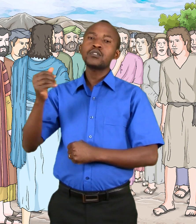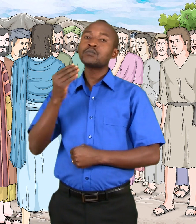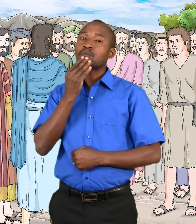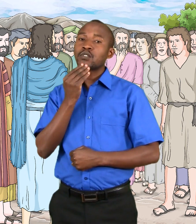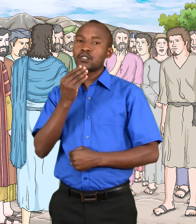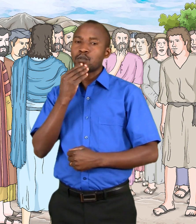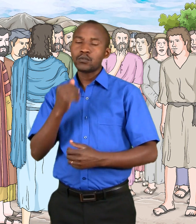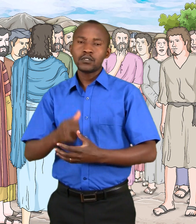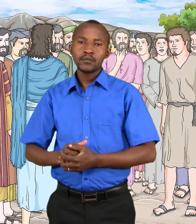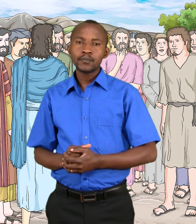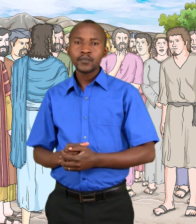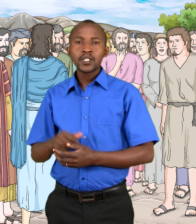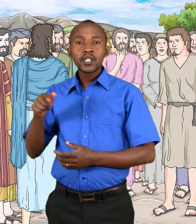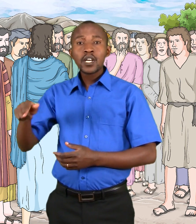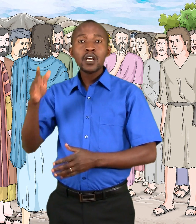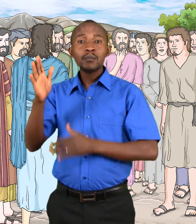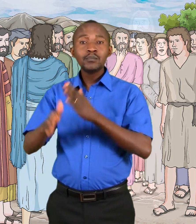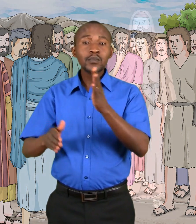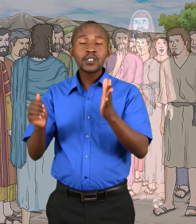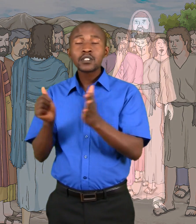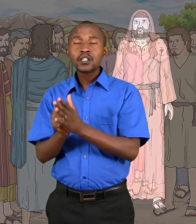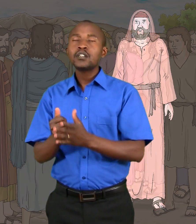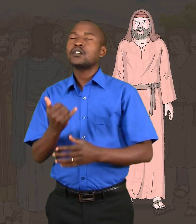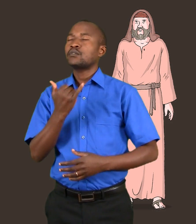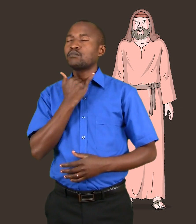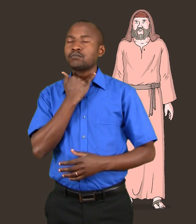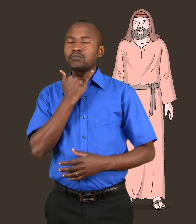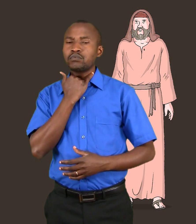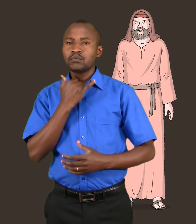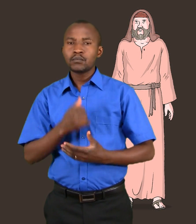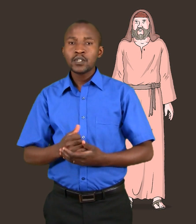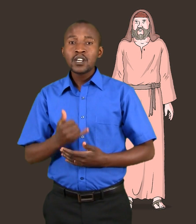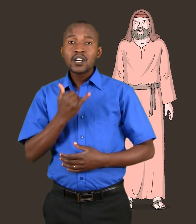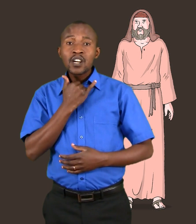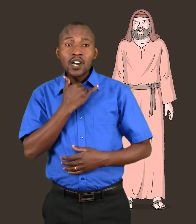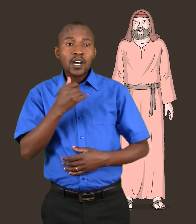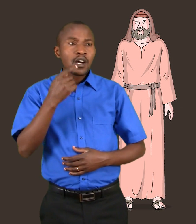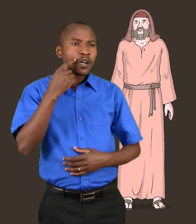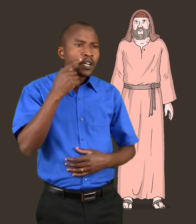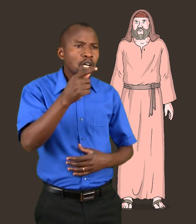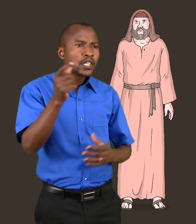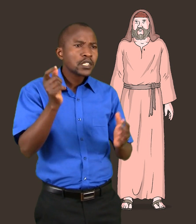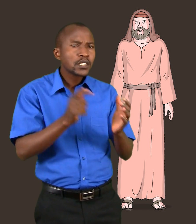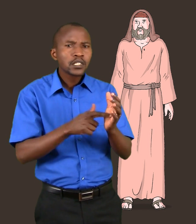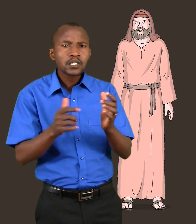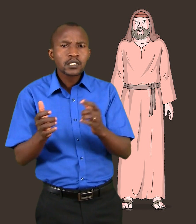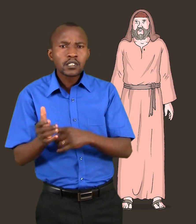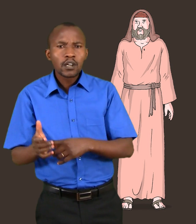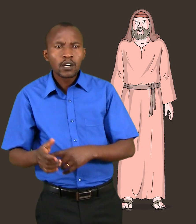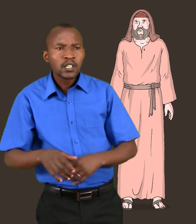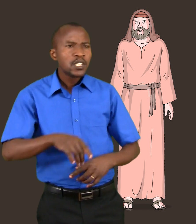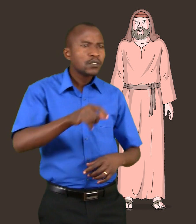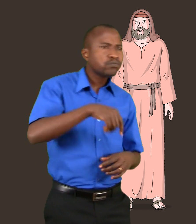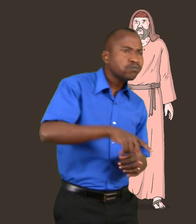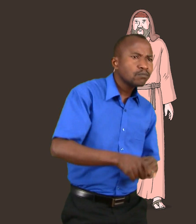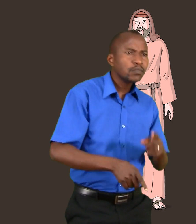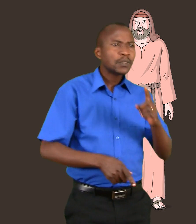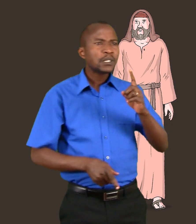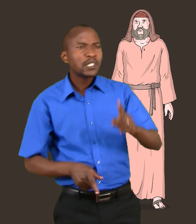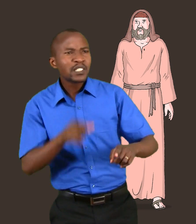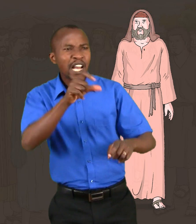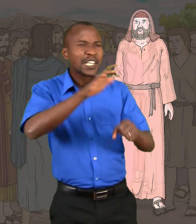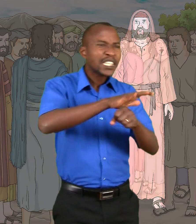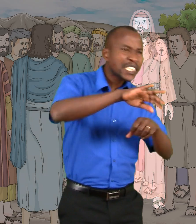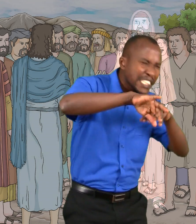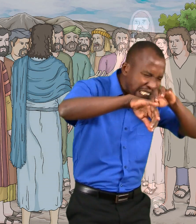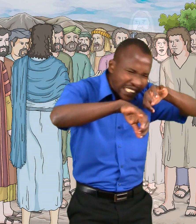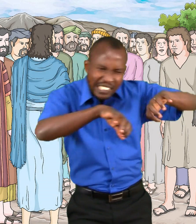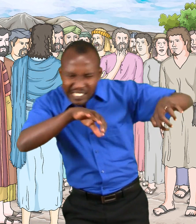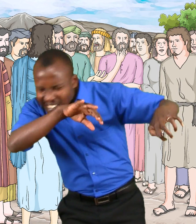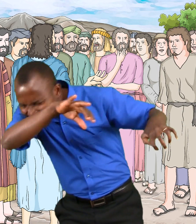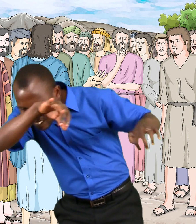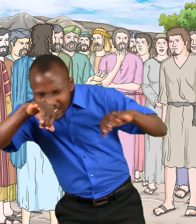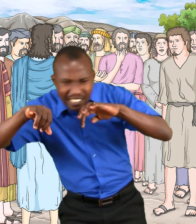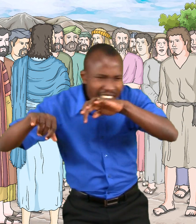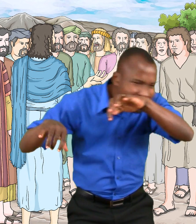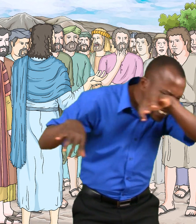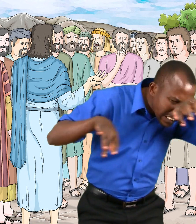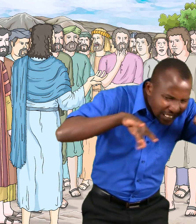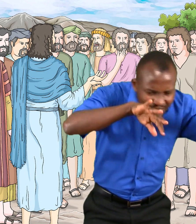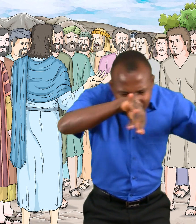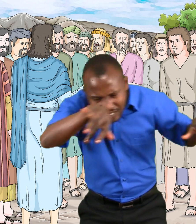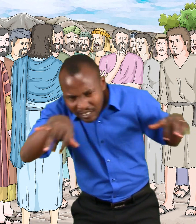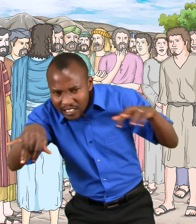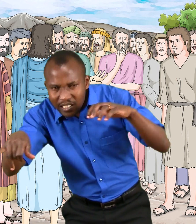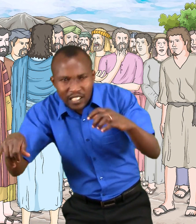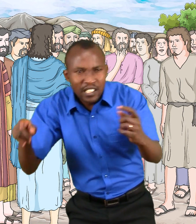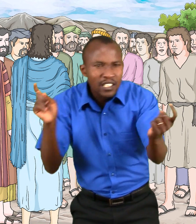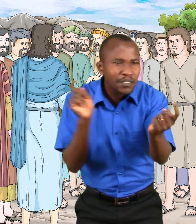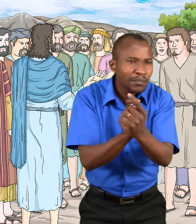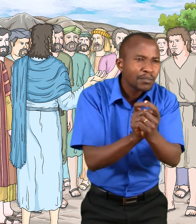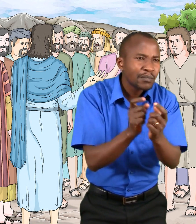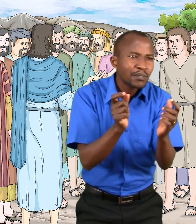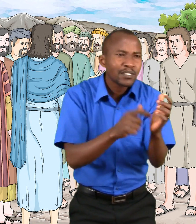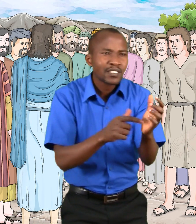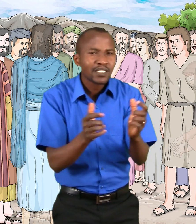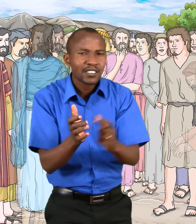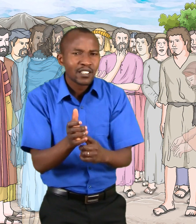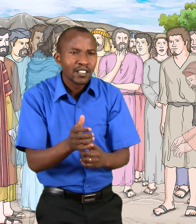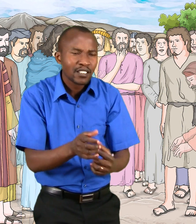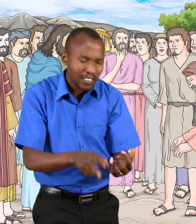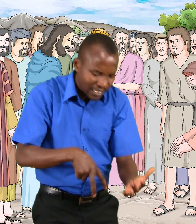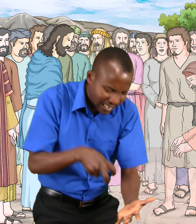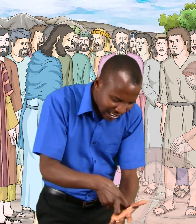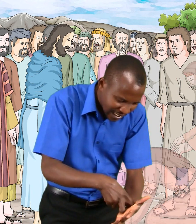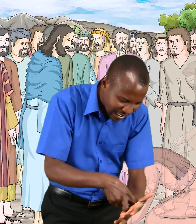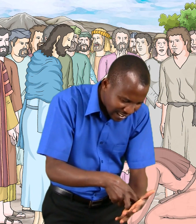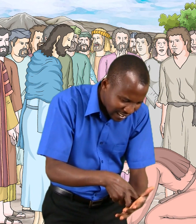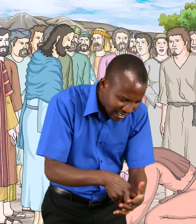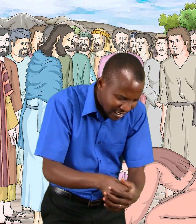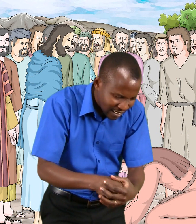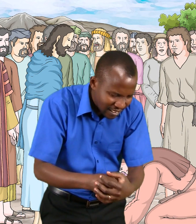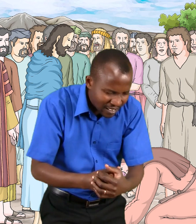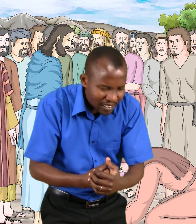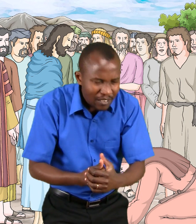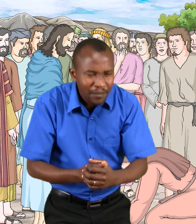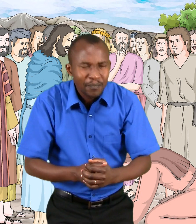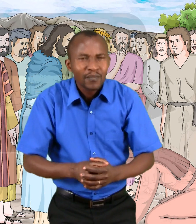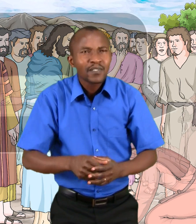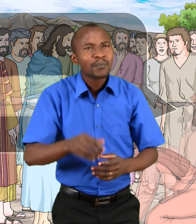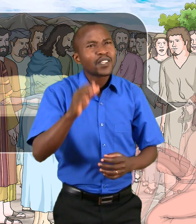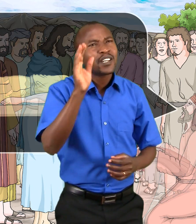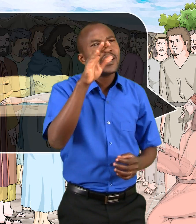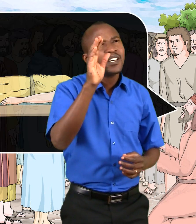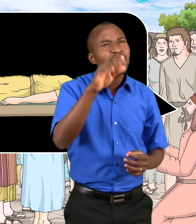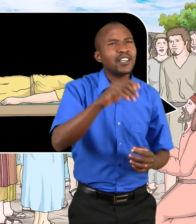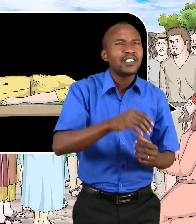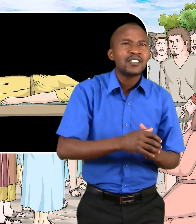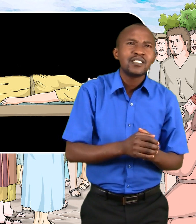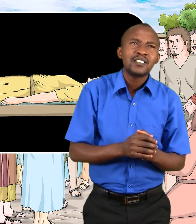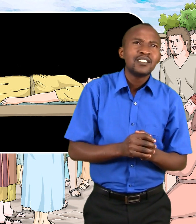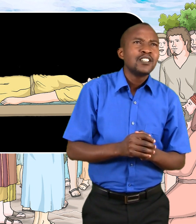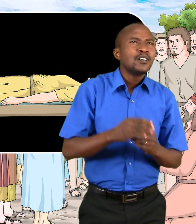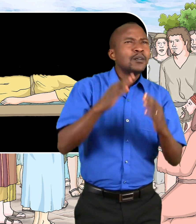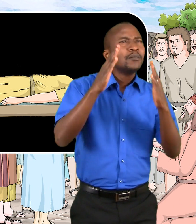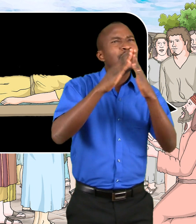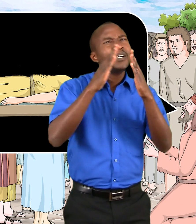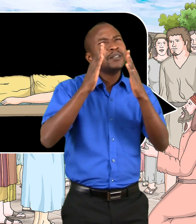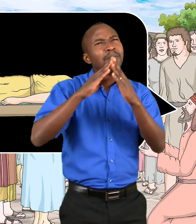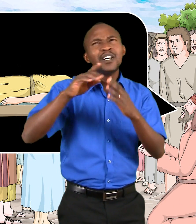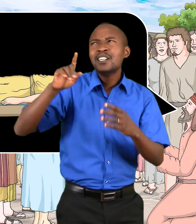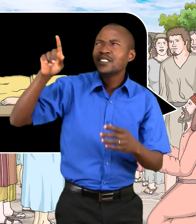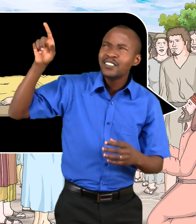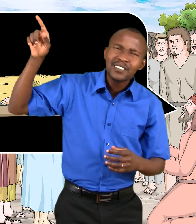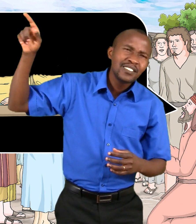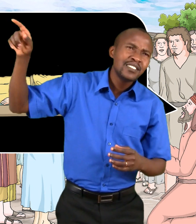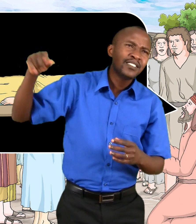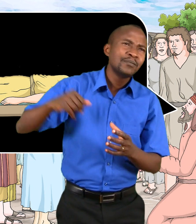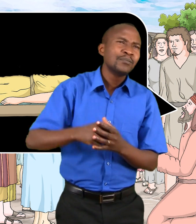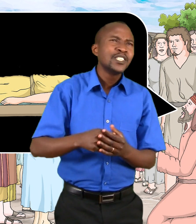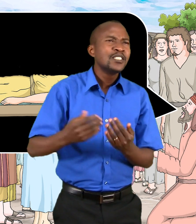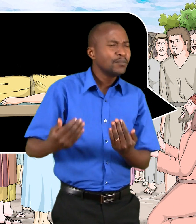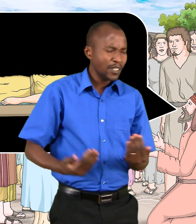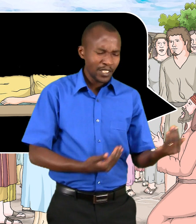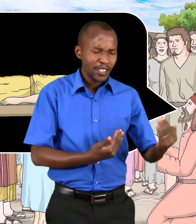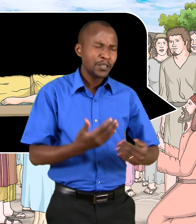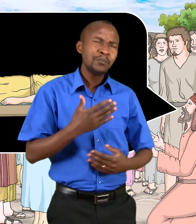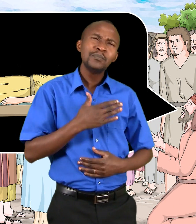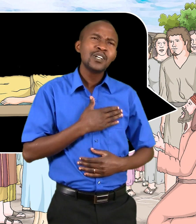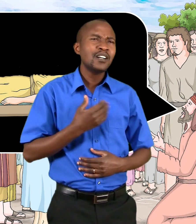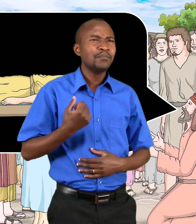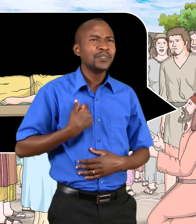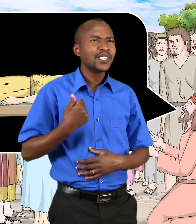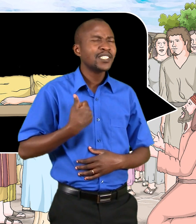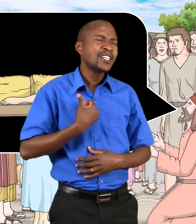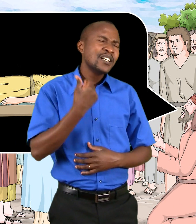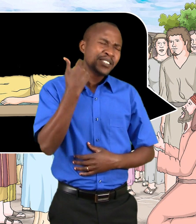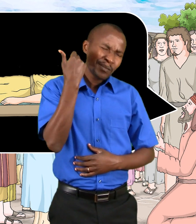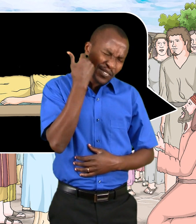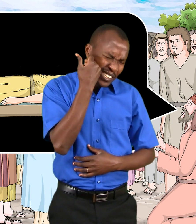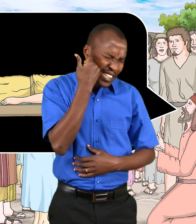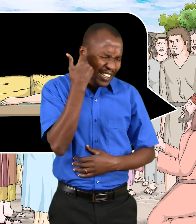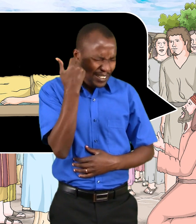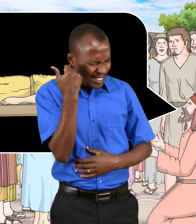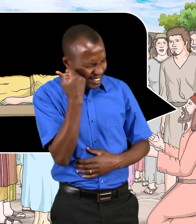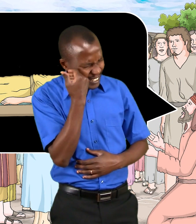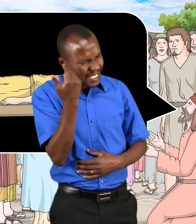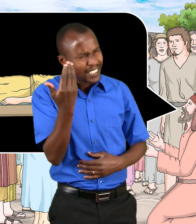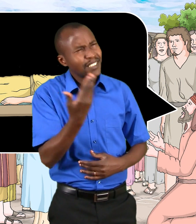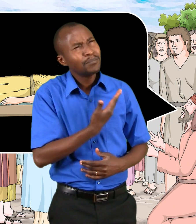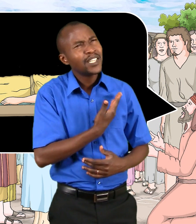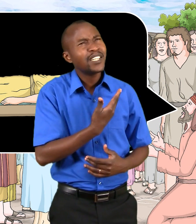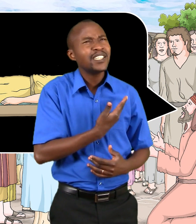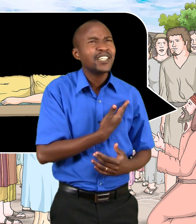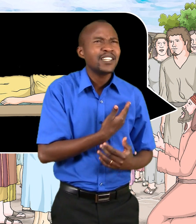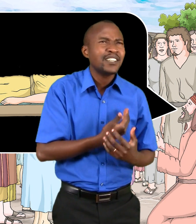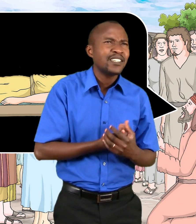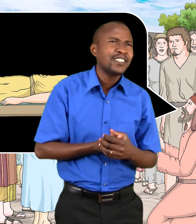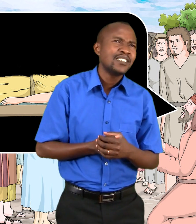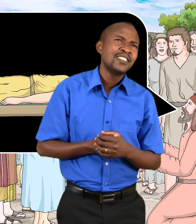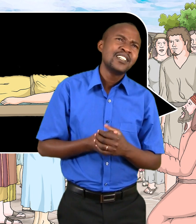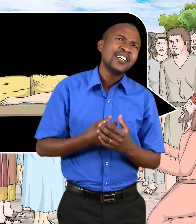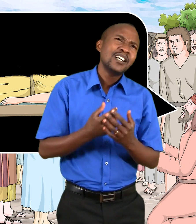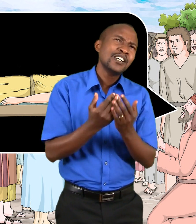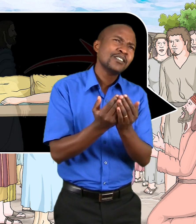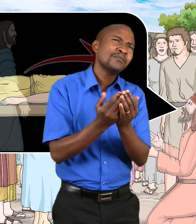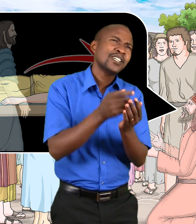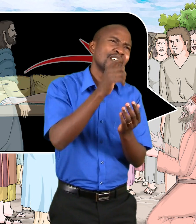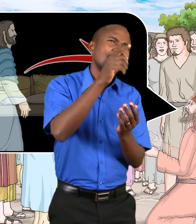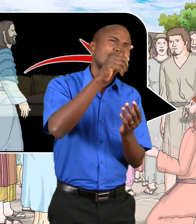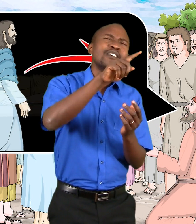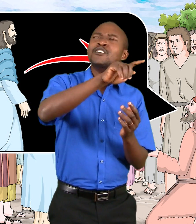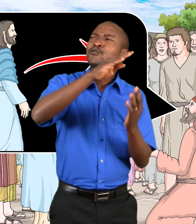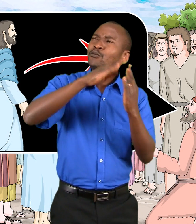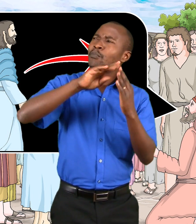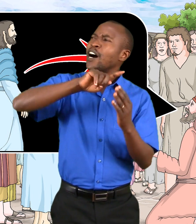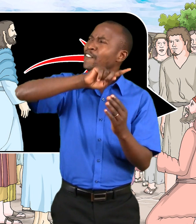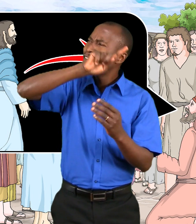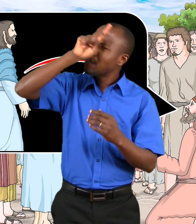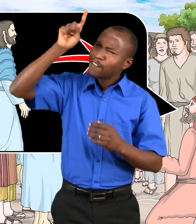A synagogue leader named Jairus arrived, and seeing Jesus, he fell at His feet and pleaded with Him urgently, “My little daughter is near death.